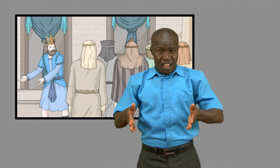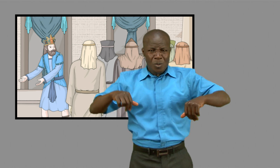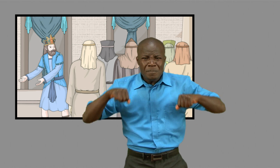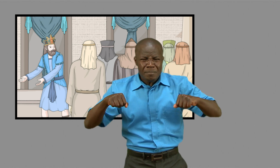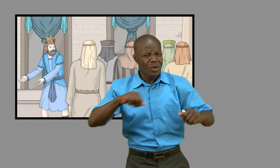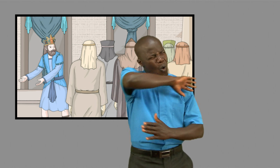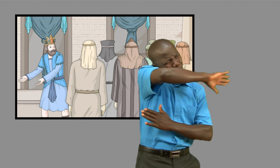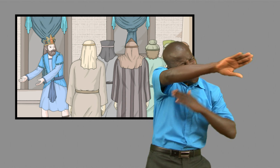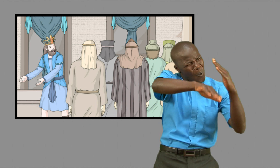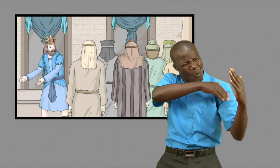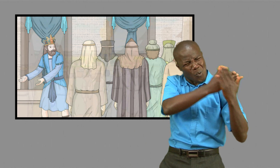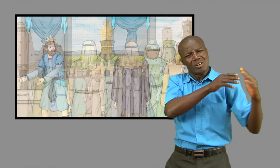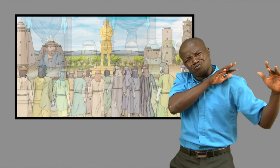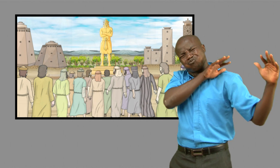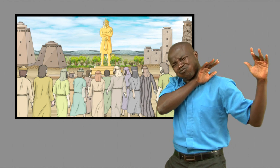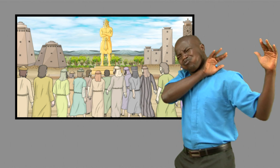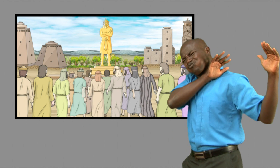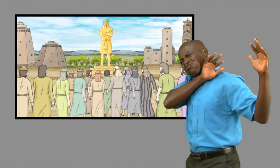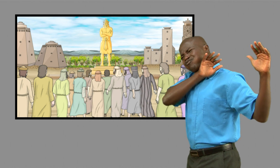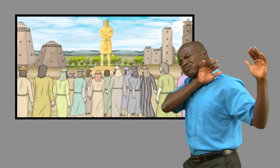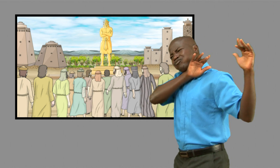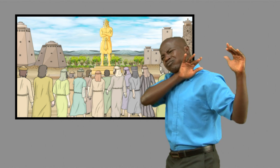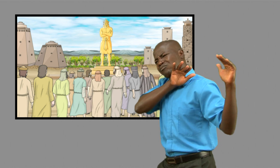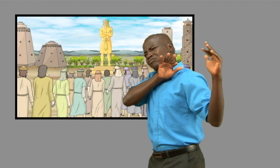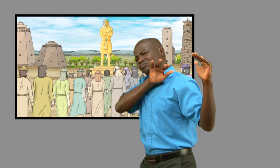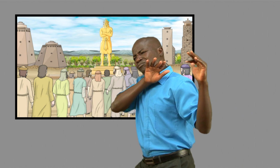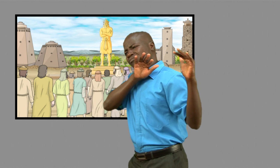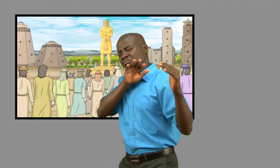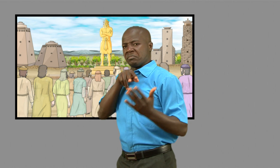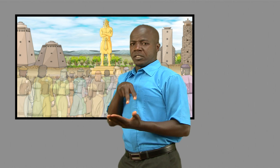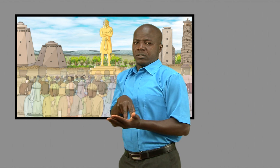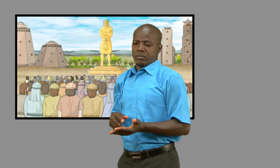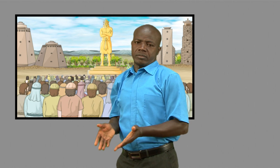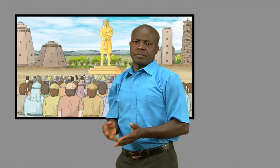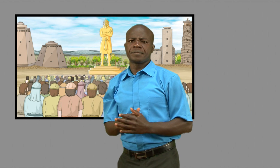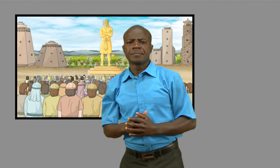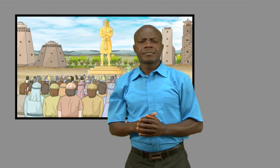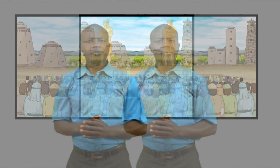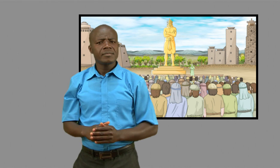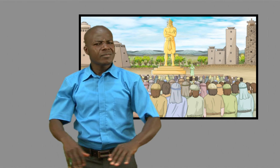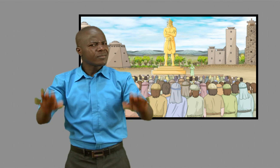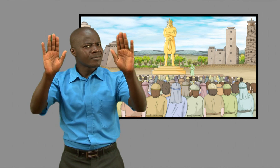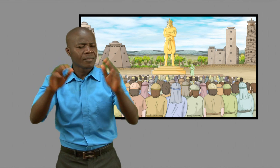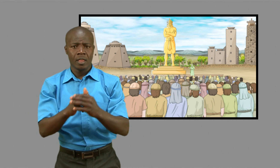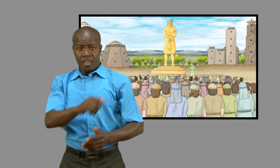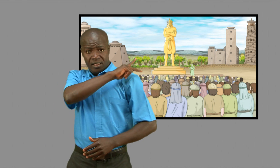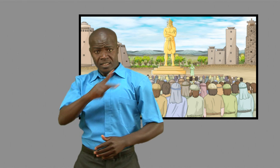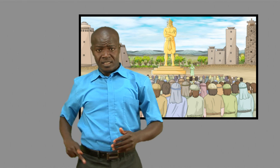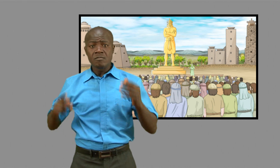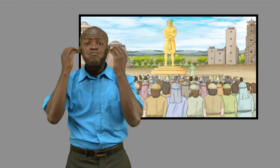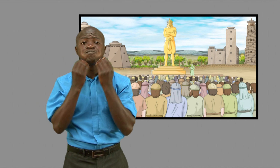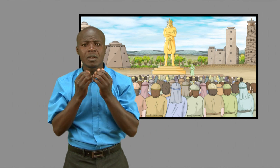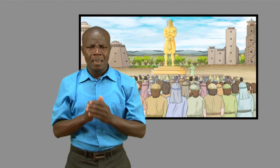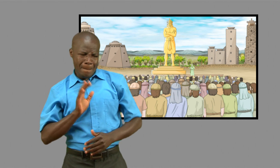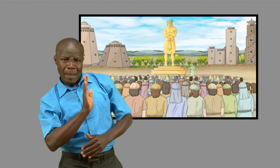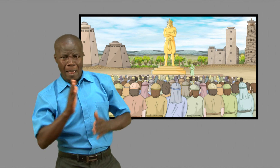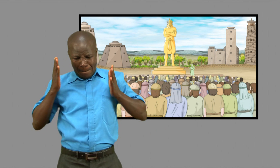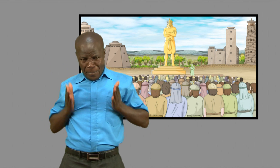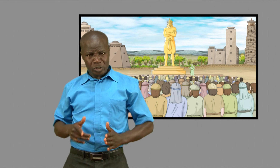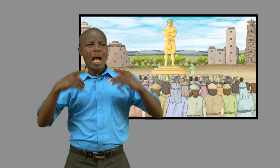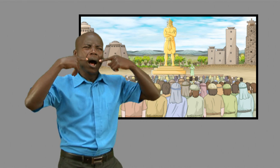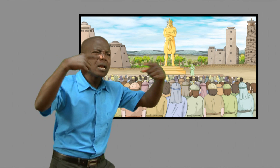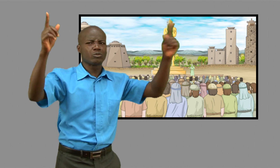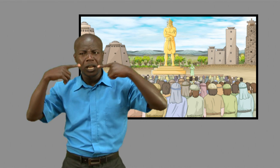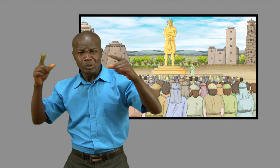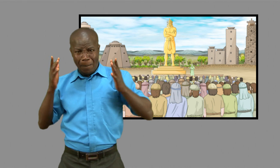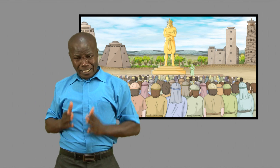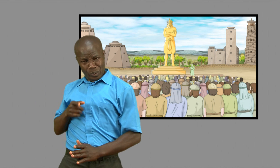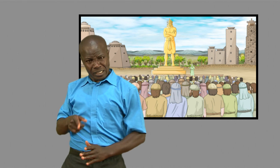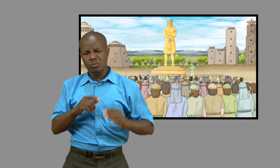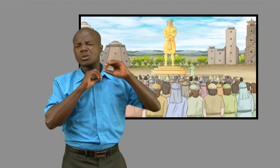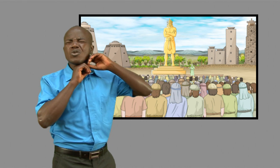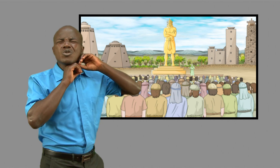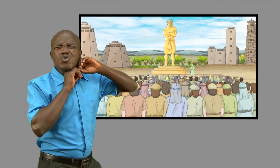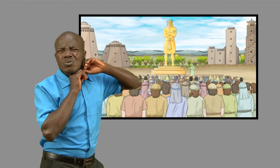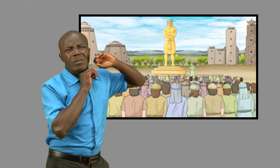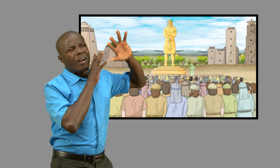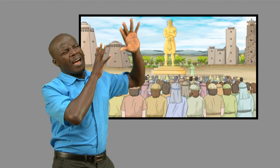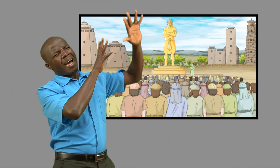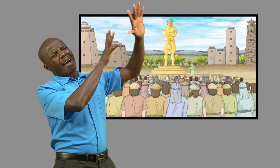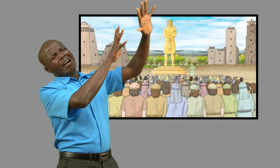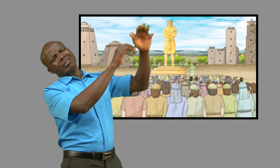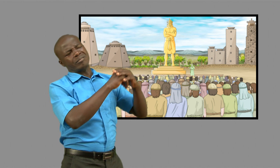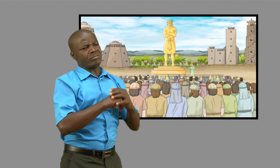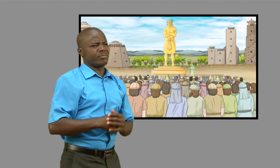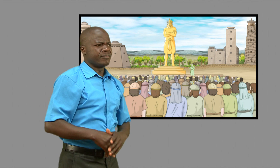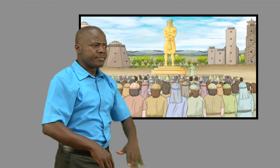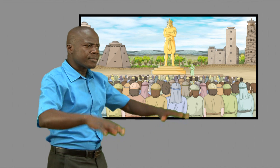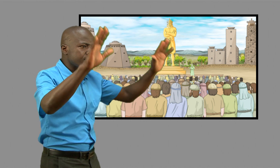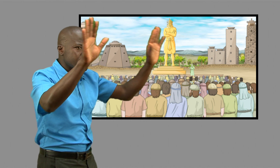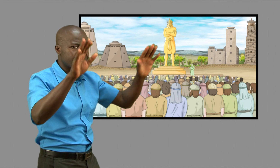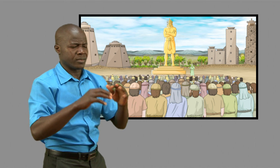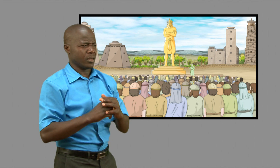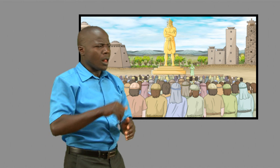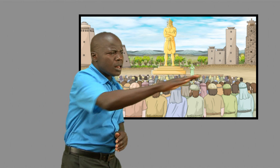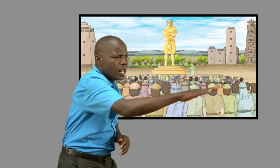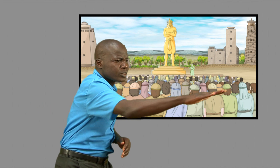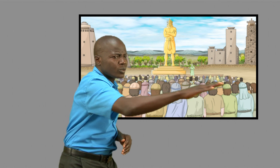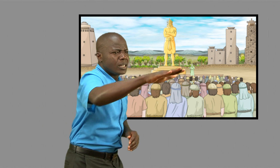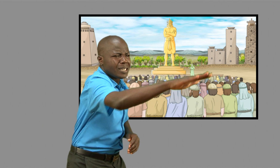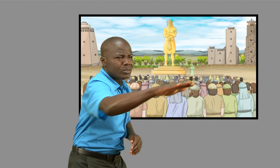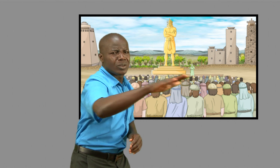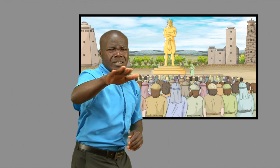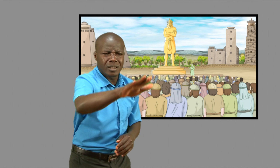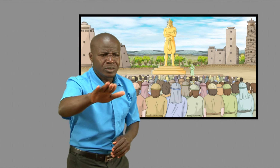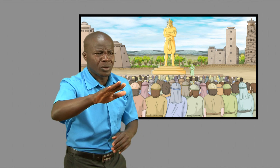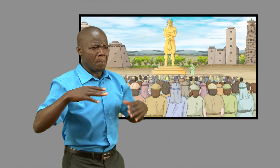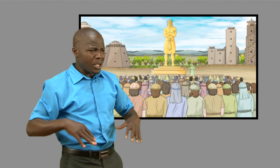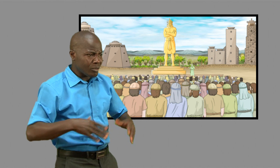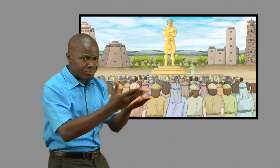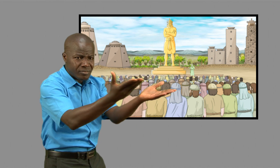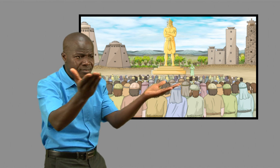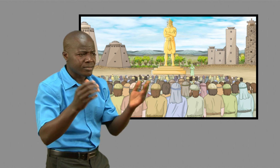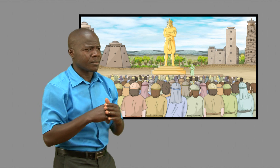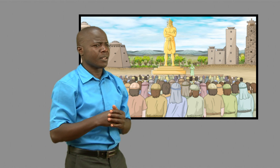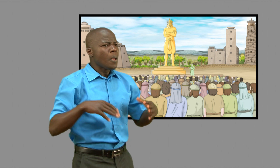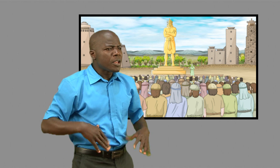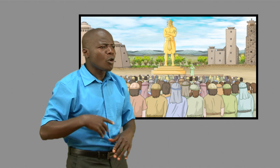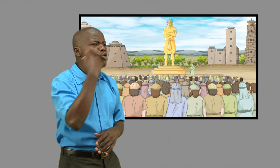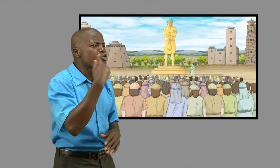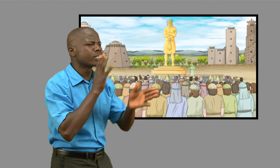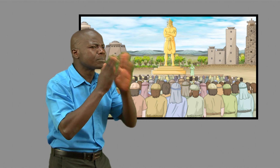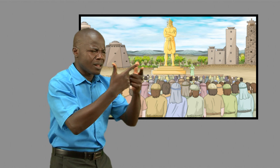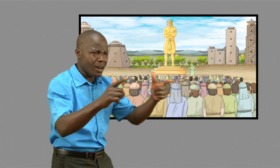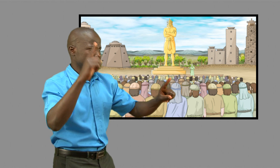So the satraps, prefects, governors, advisers, treasurers, judges, magistrates, and all the rulers of the provinces assembled for the dedication of the statue that King Nebuchadnezzar had set up, and they stood before it.